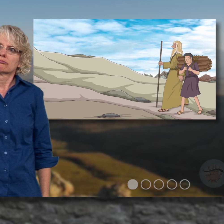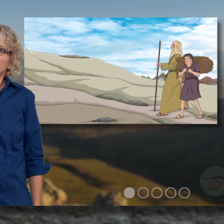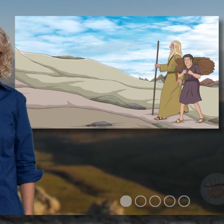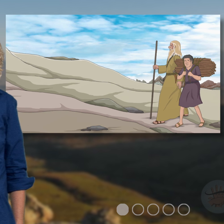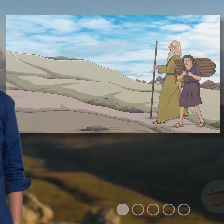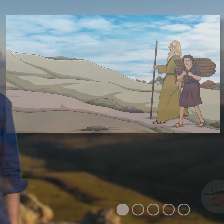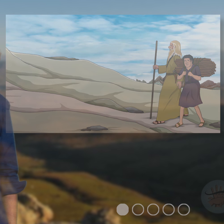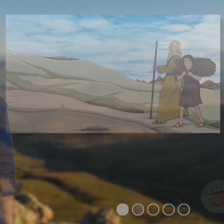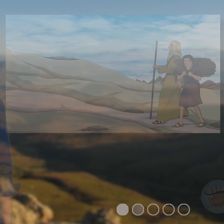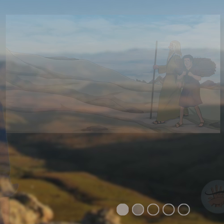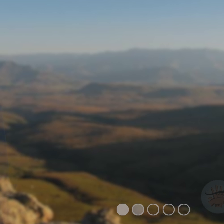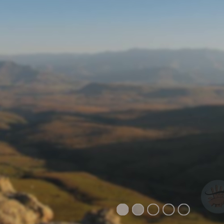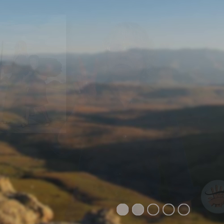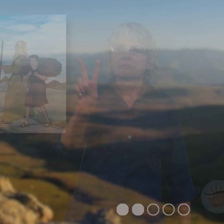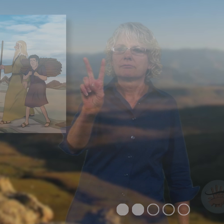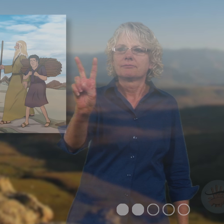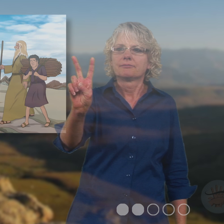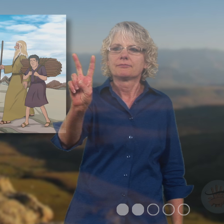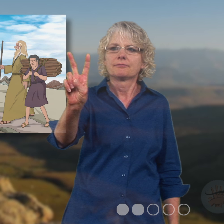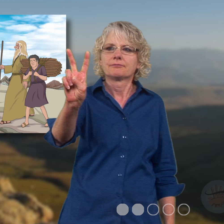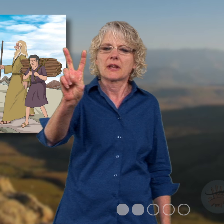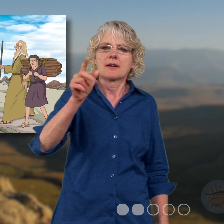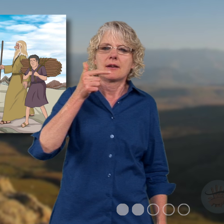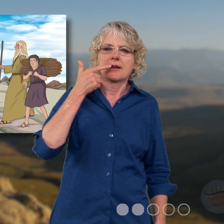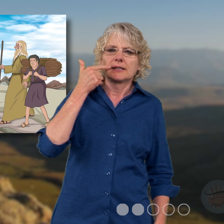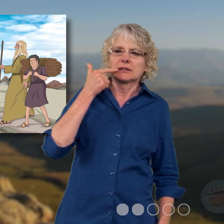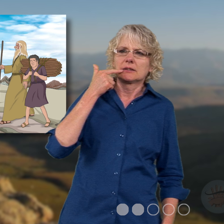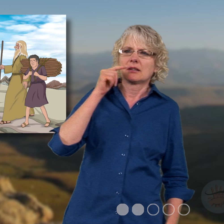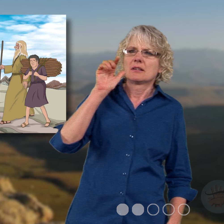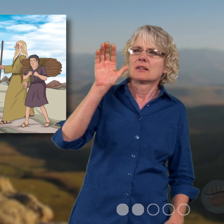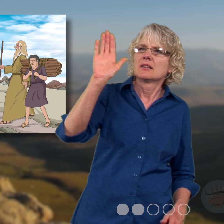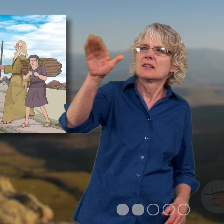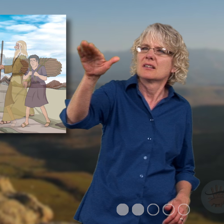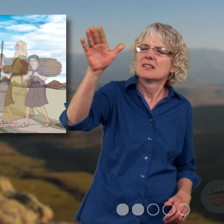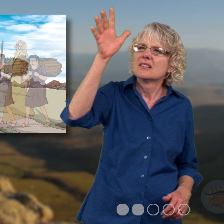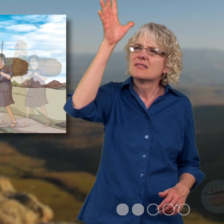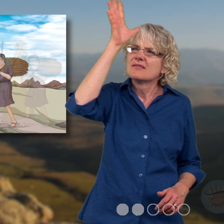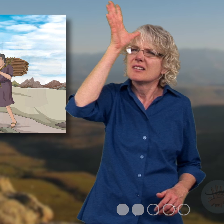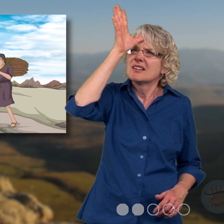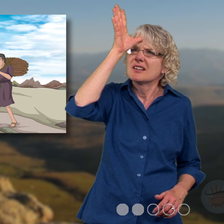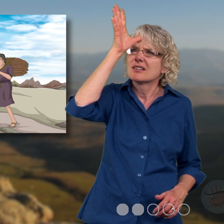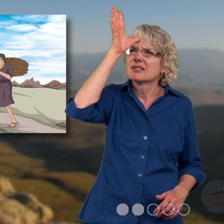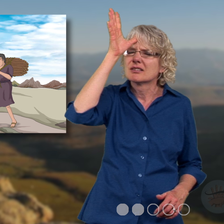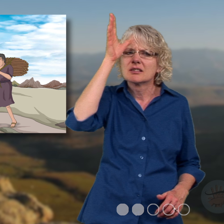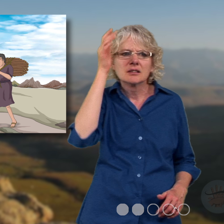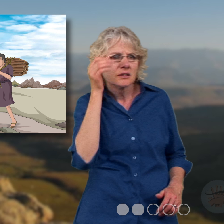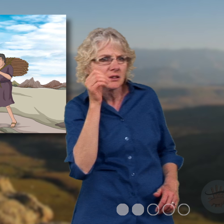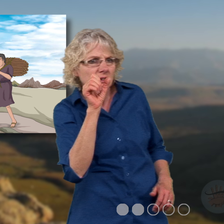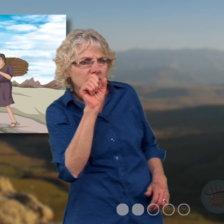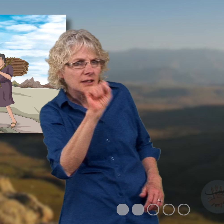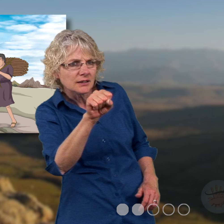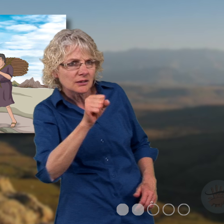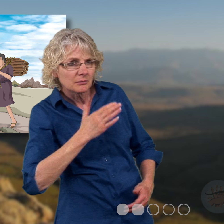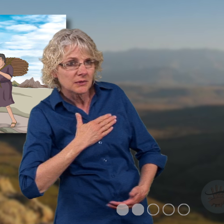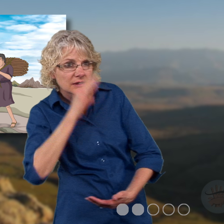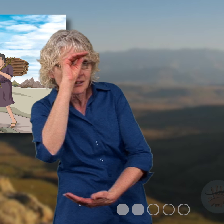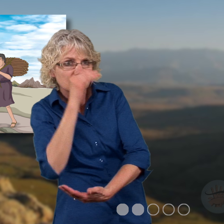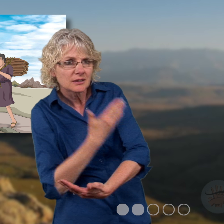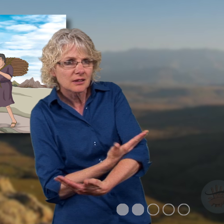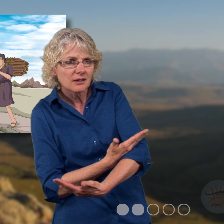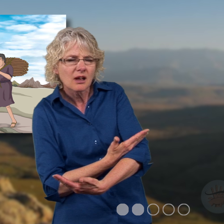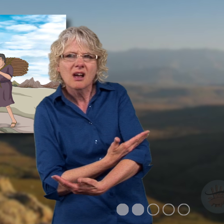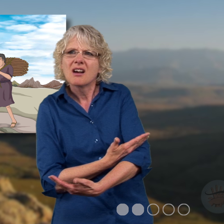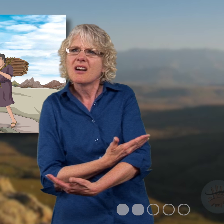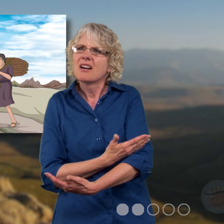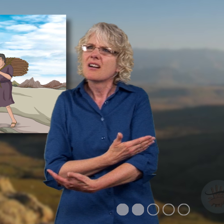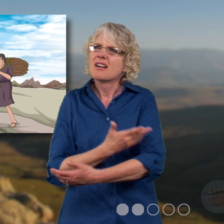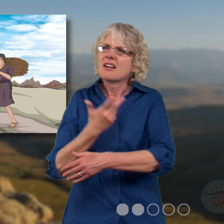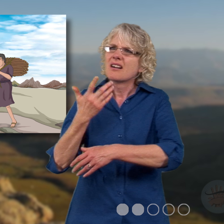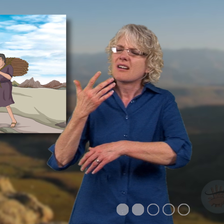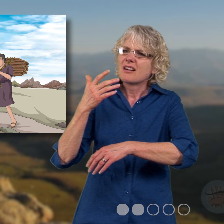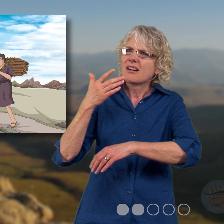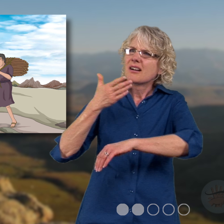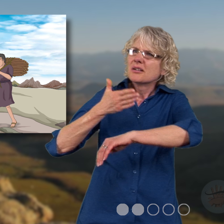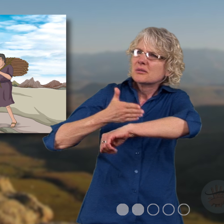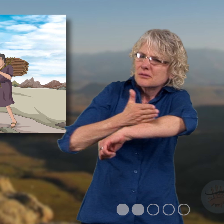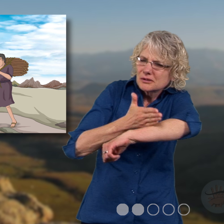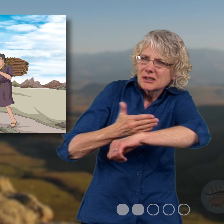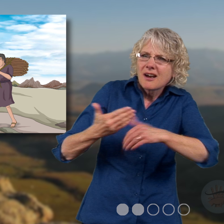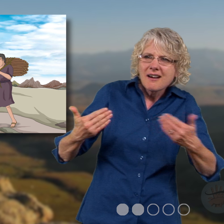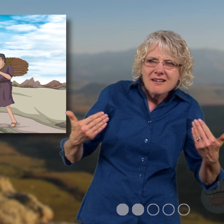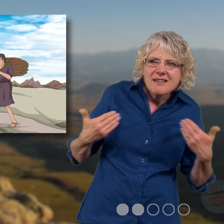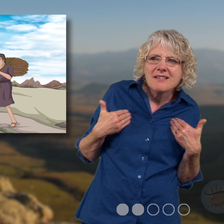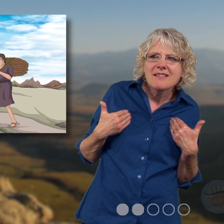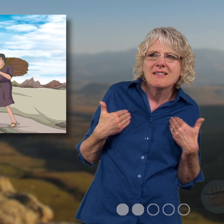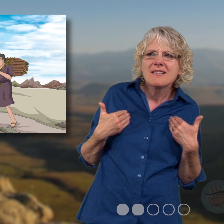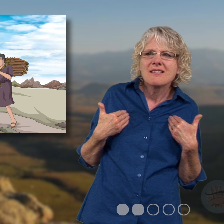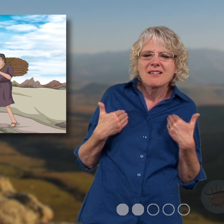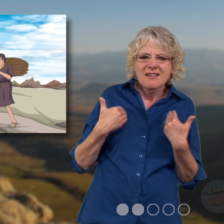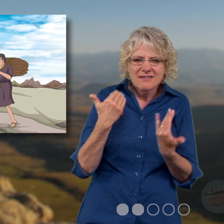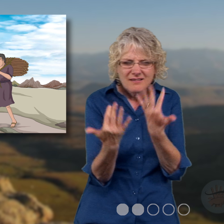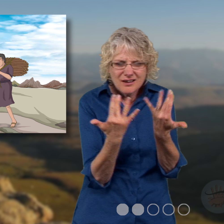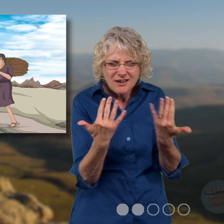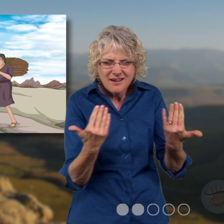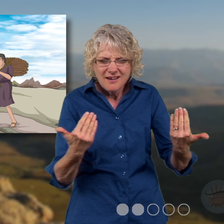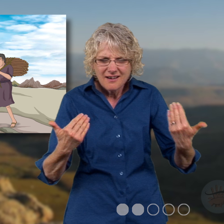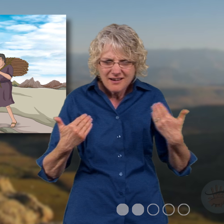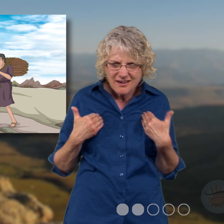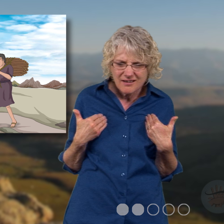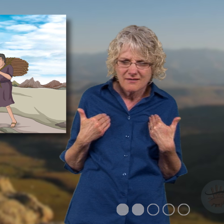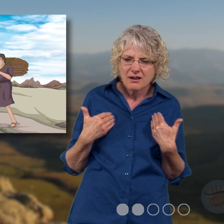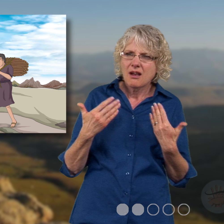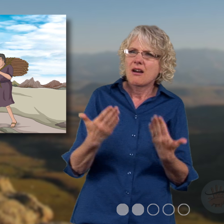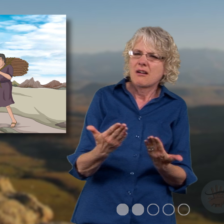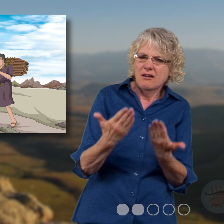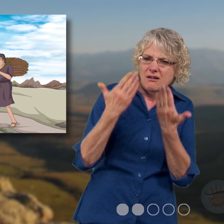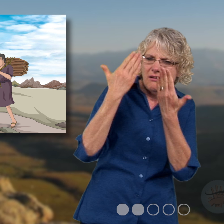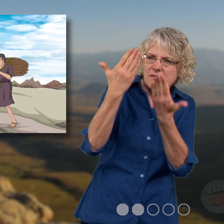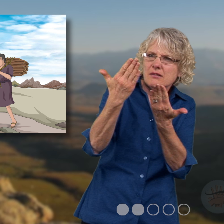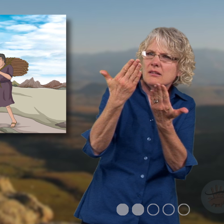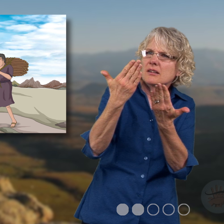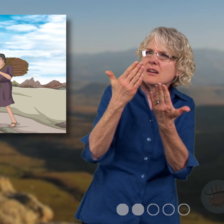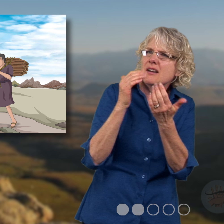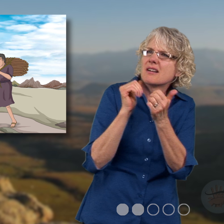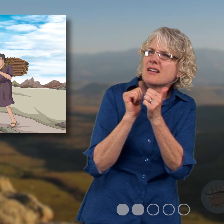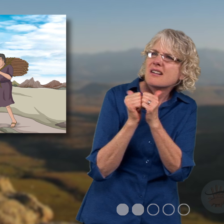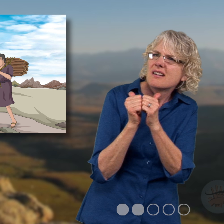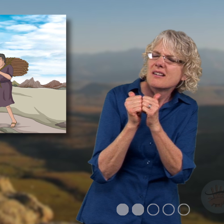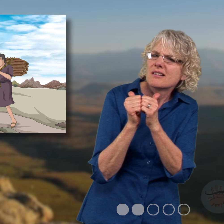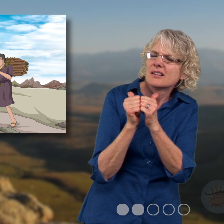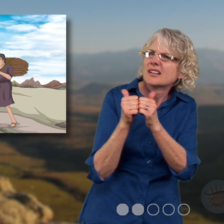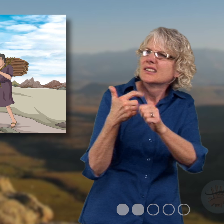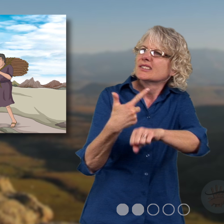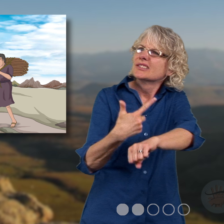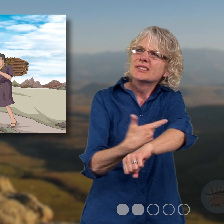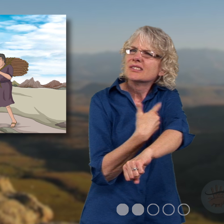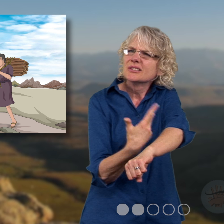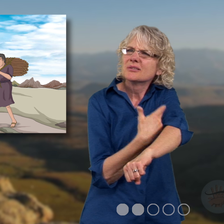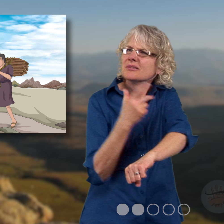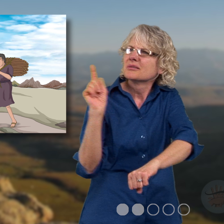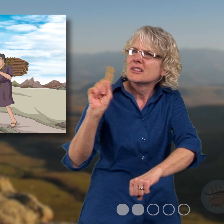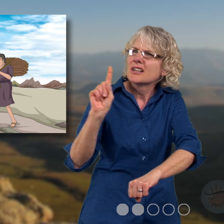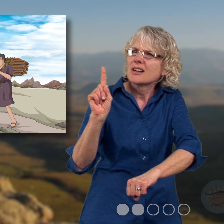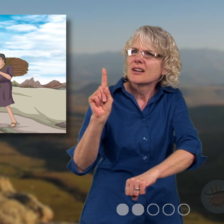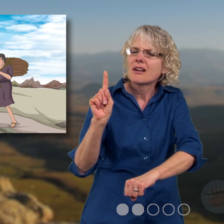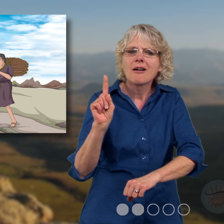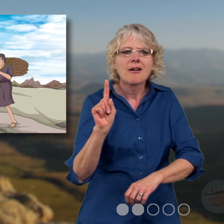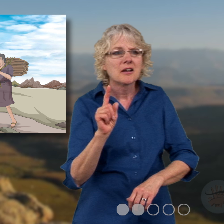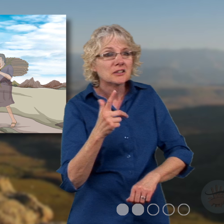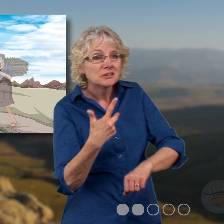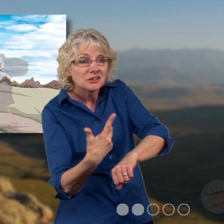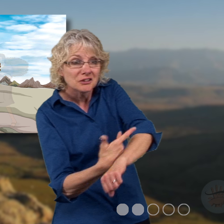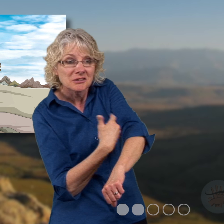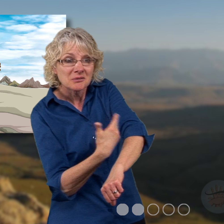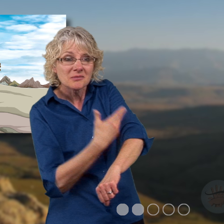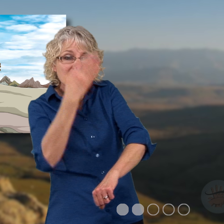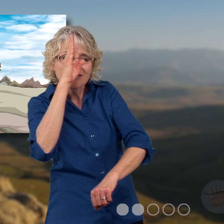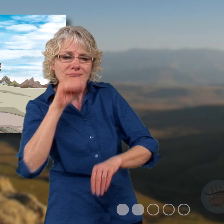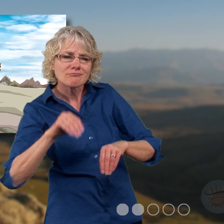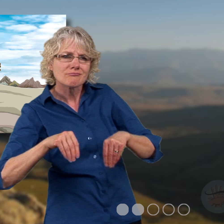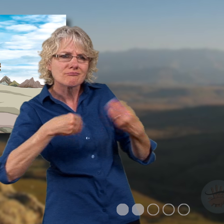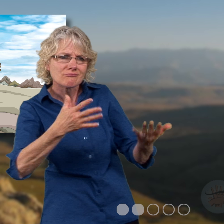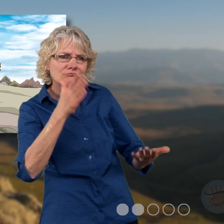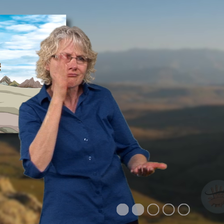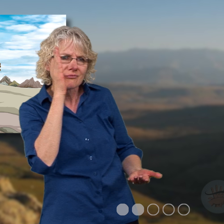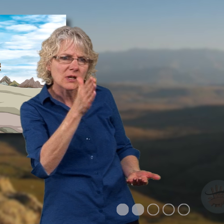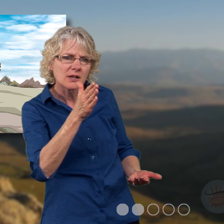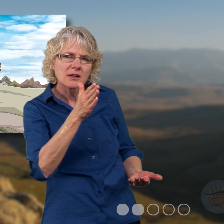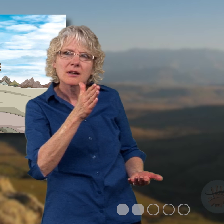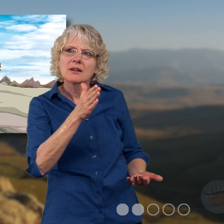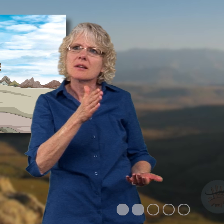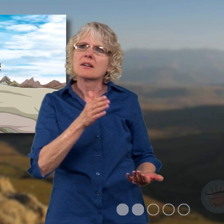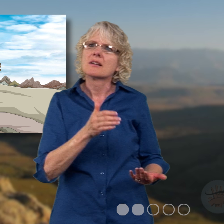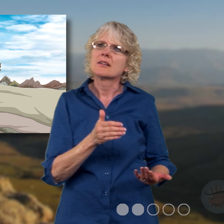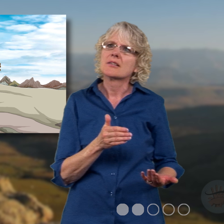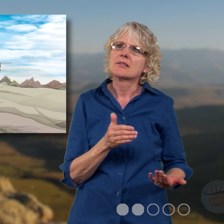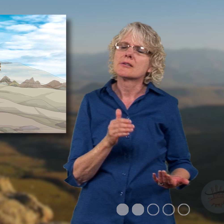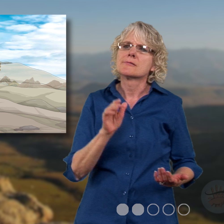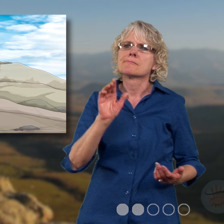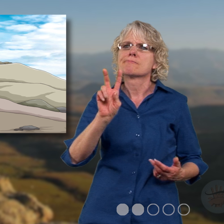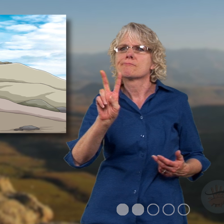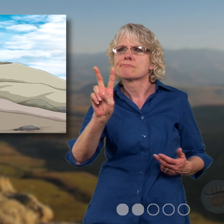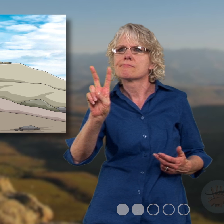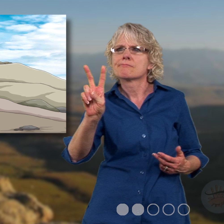Then Isaac said to his father Abraham, “My father!” “Here I am, my son,” he replied. “The fire and the wood are here,” said Isaac, “but where is the lamb for the burnt offering?” Abraham answered, “God Himself will provide the lamb for the burnt offering, my son.”